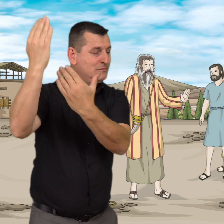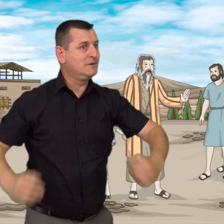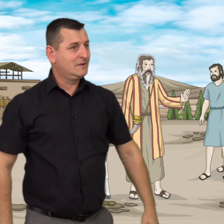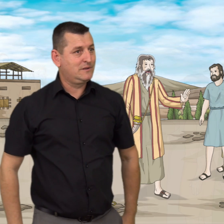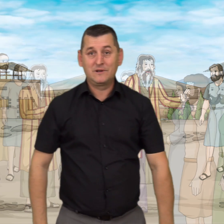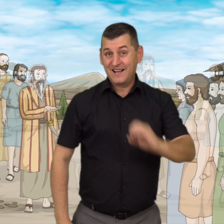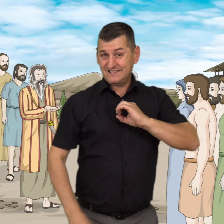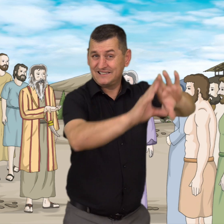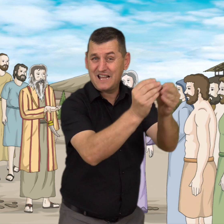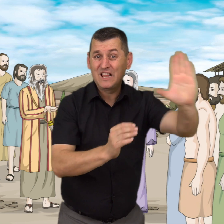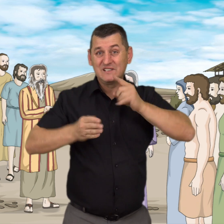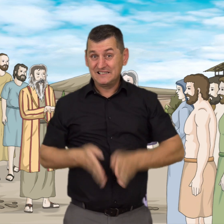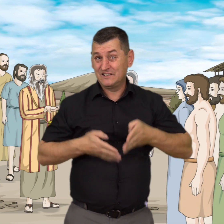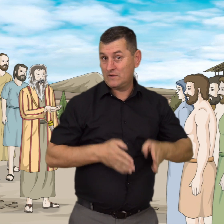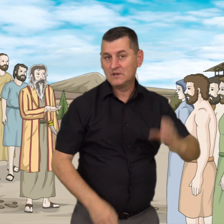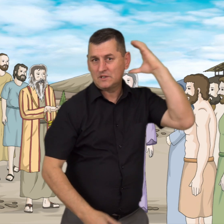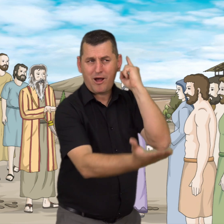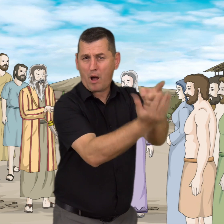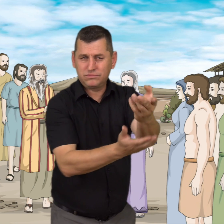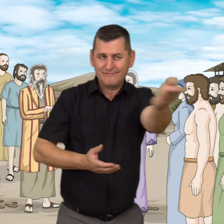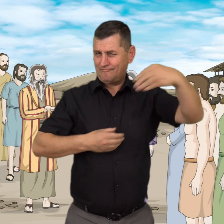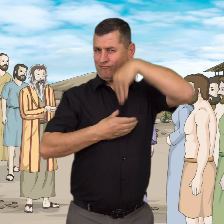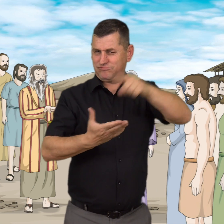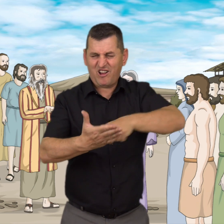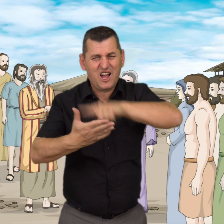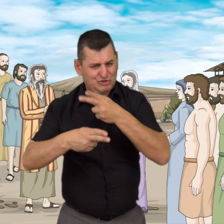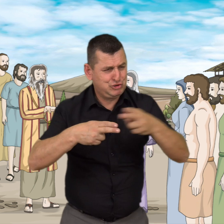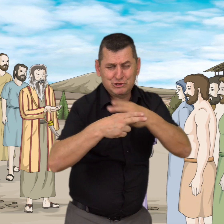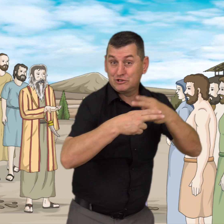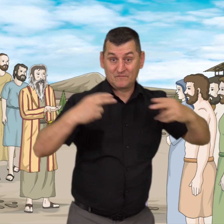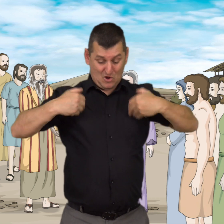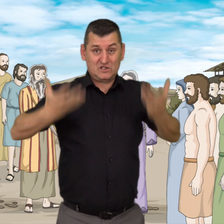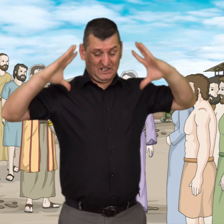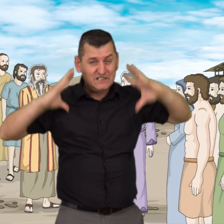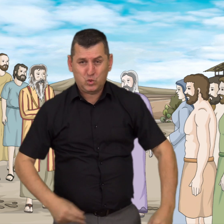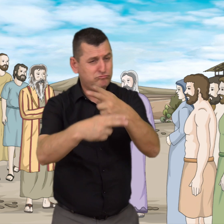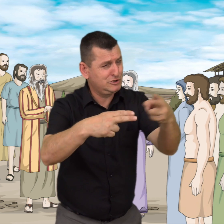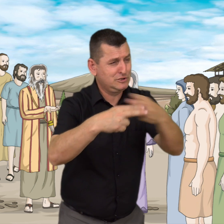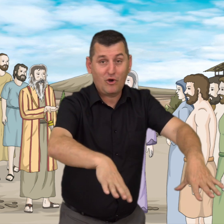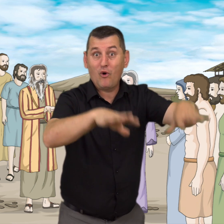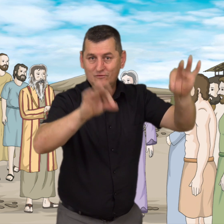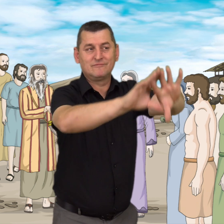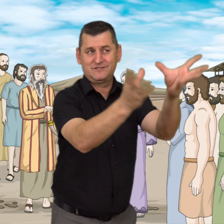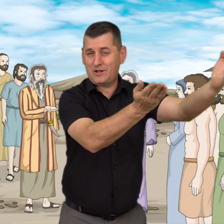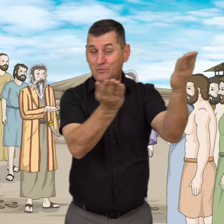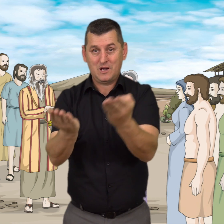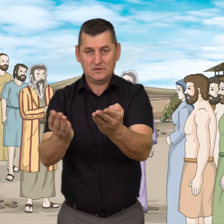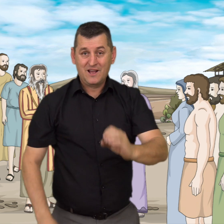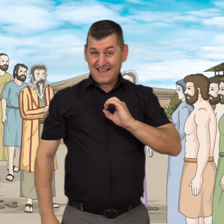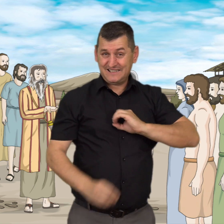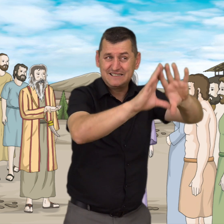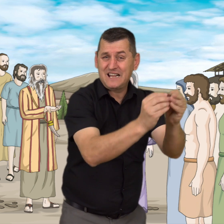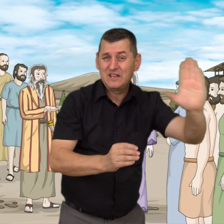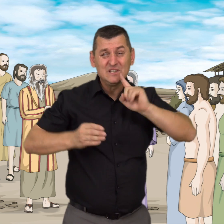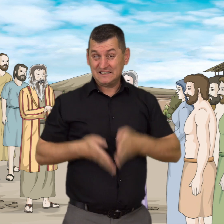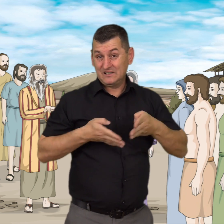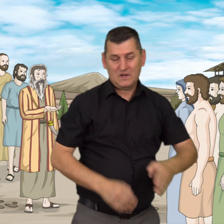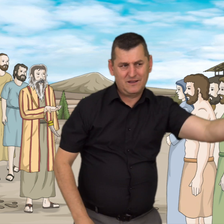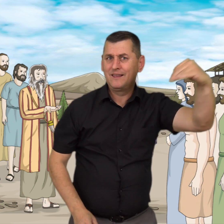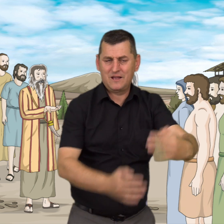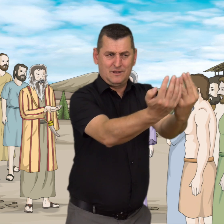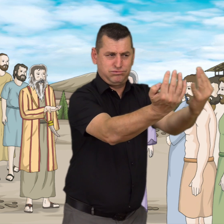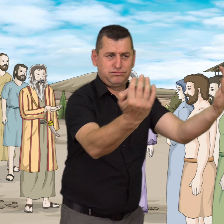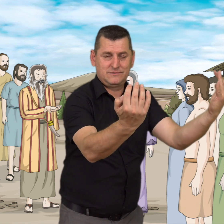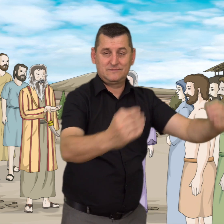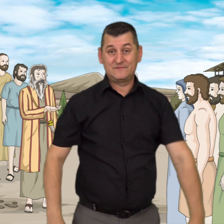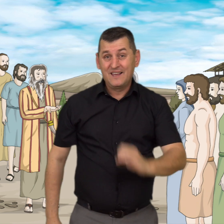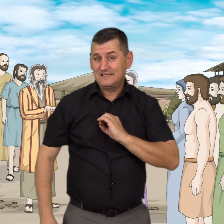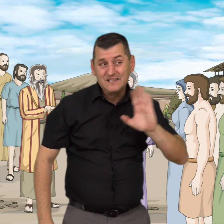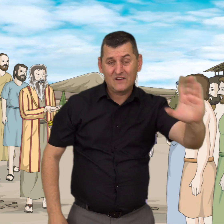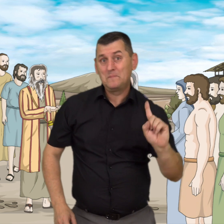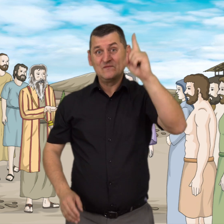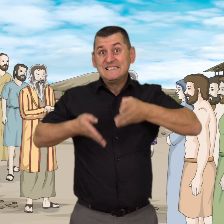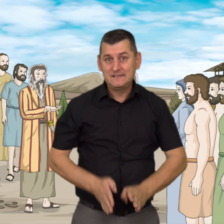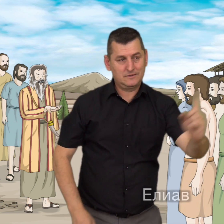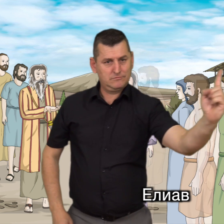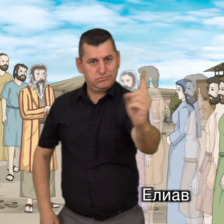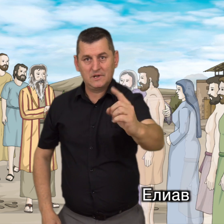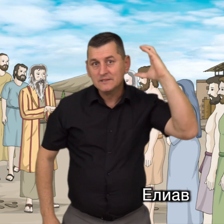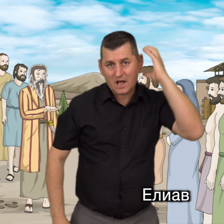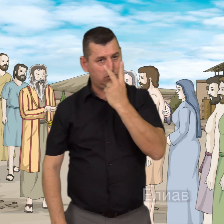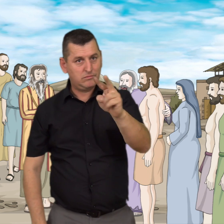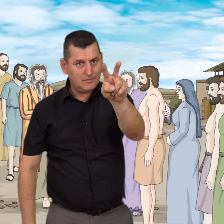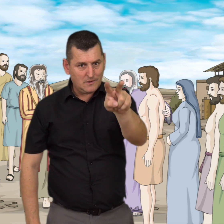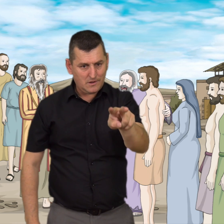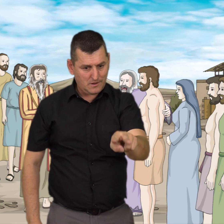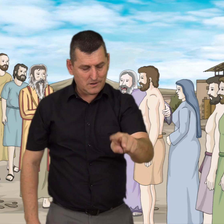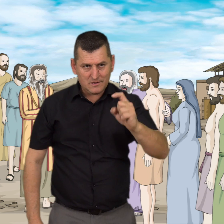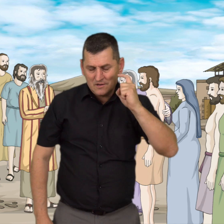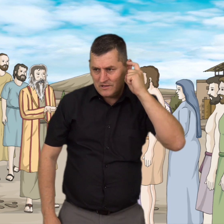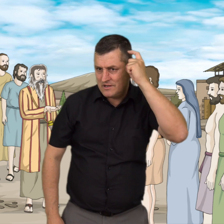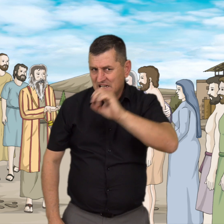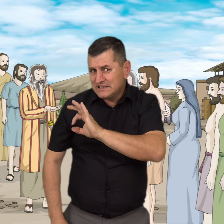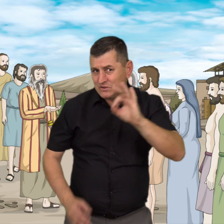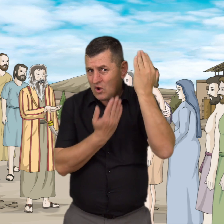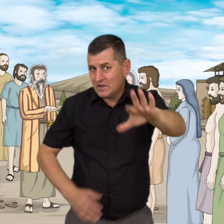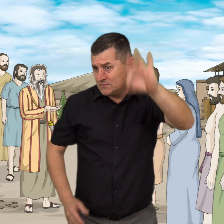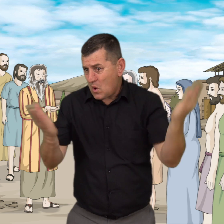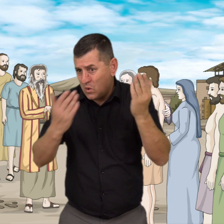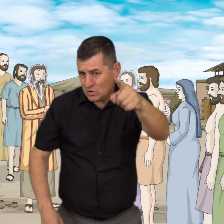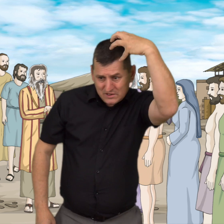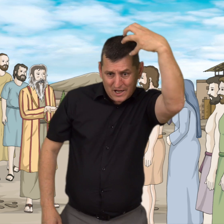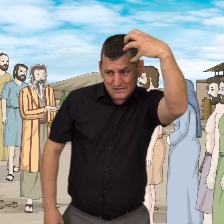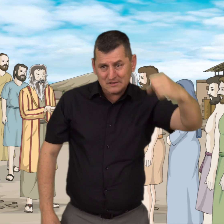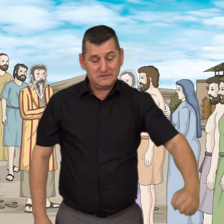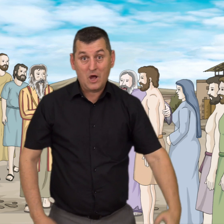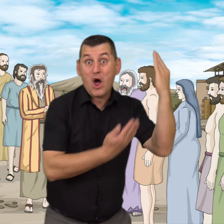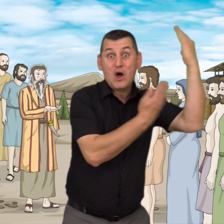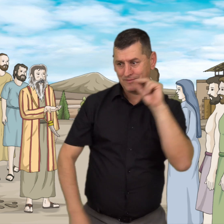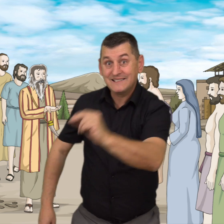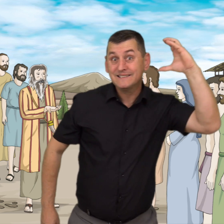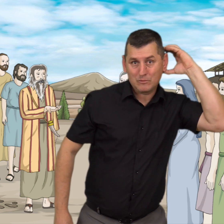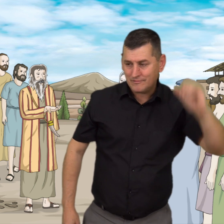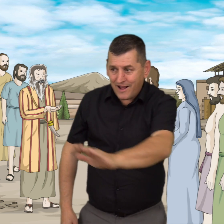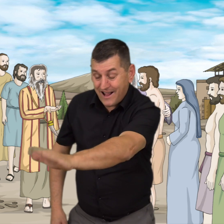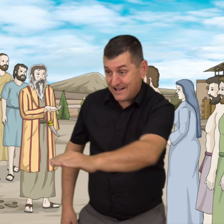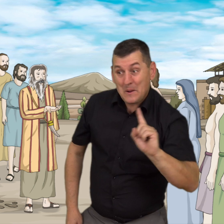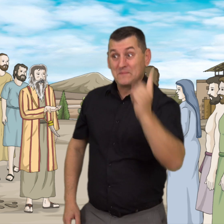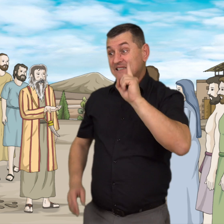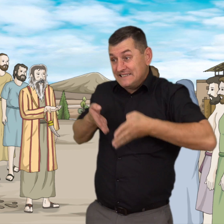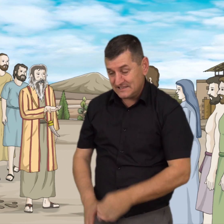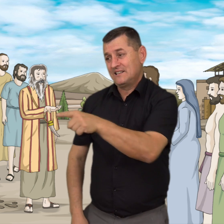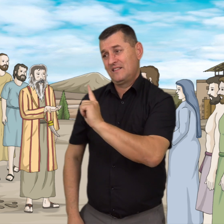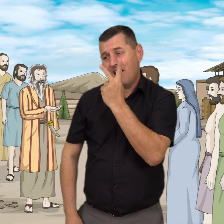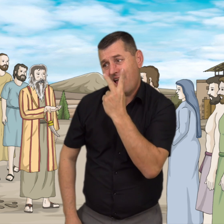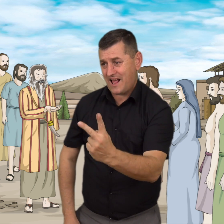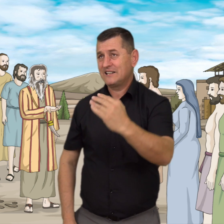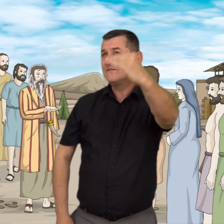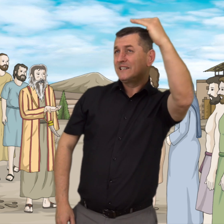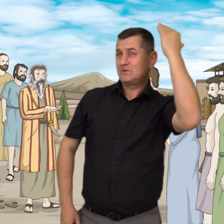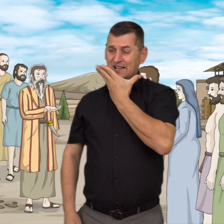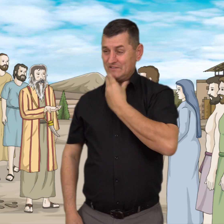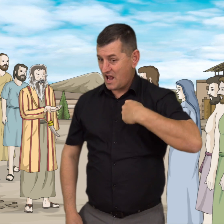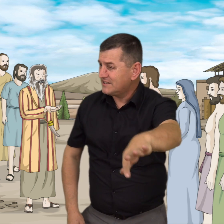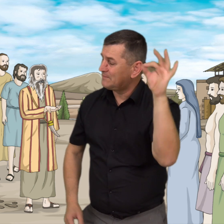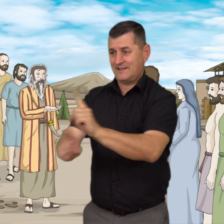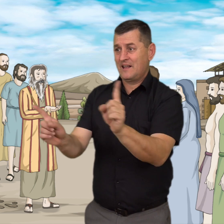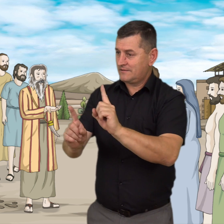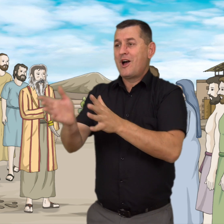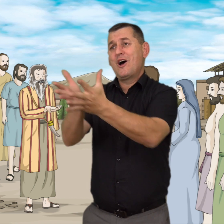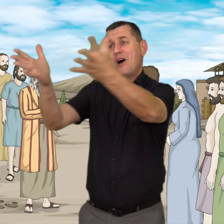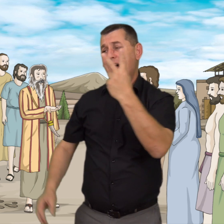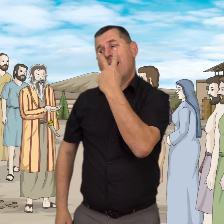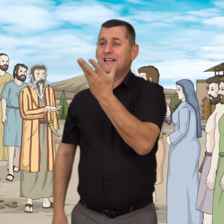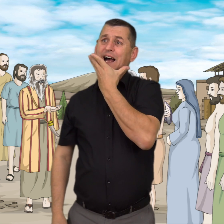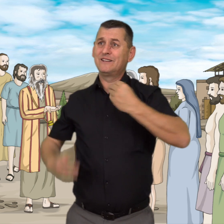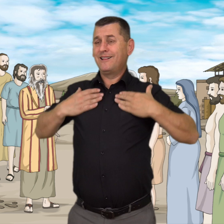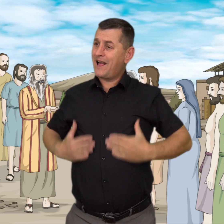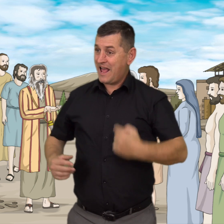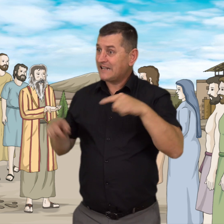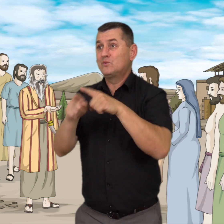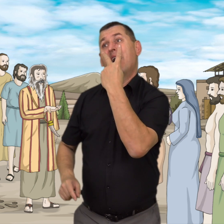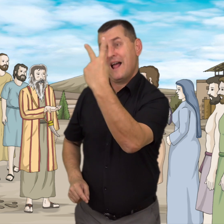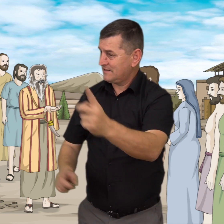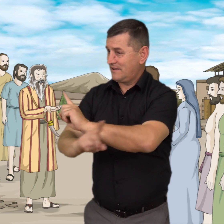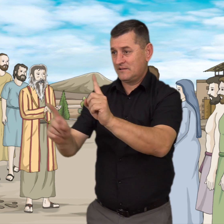Then he consecrated Jesse and his sons and invited them to the sacrifice. When they arrived, Samuel saw Eliab and said, “Surely here before the LORD is His anointed.” But the LORD said to Samuel, “Do not consider his appearance or height, for I have rejected him;